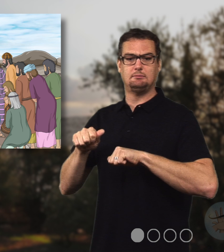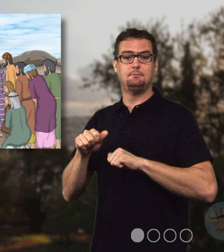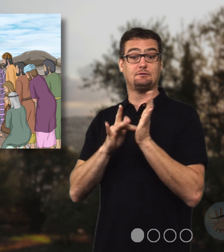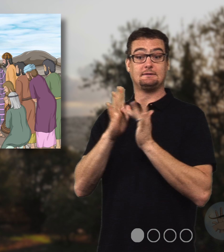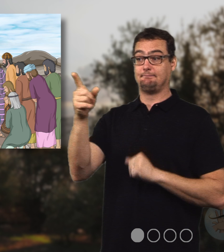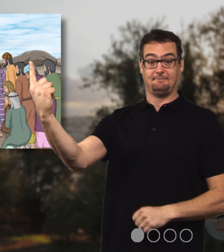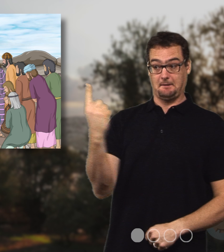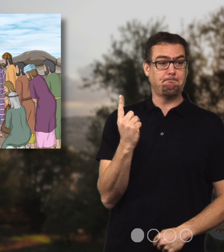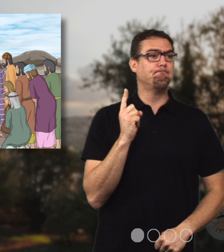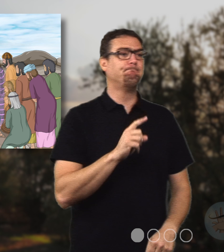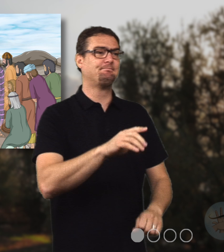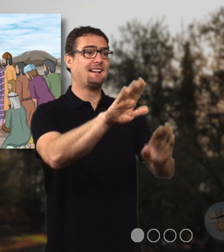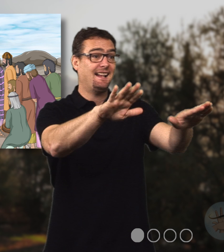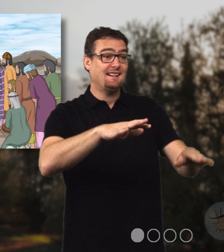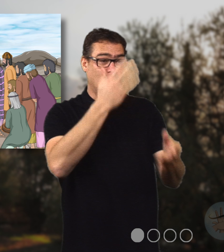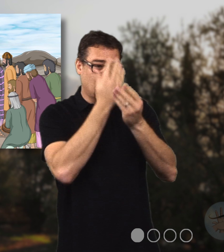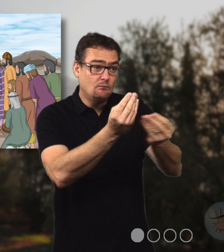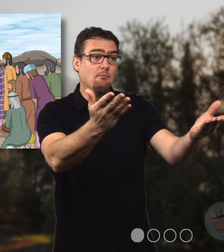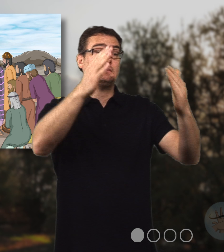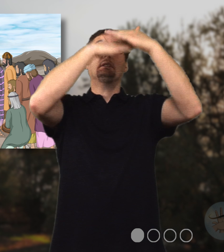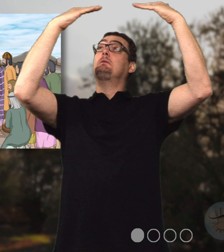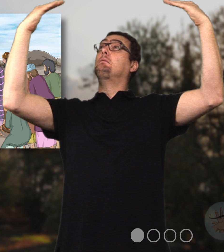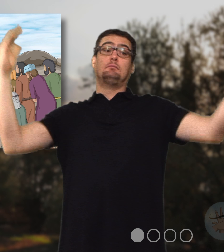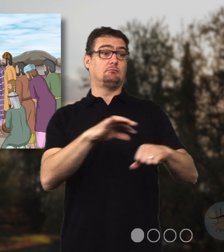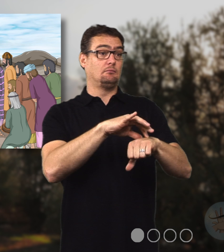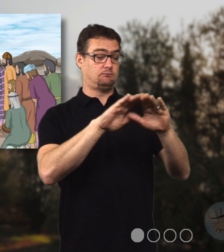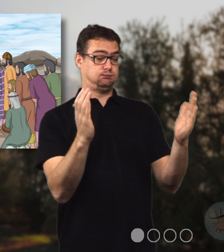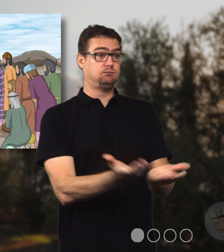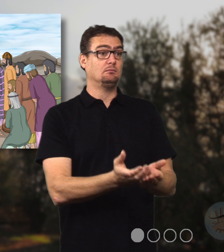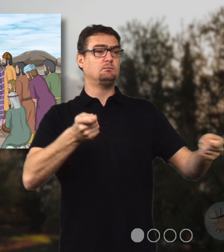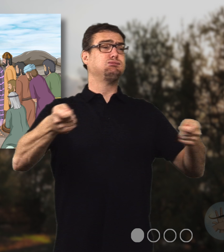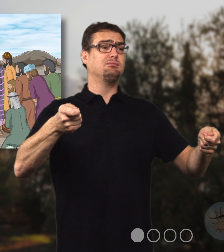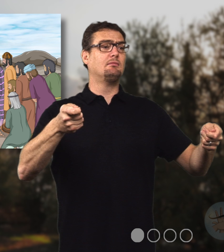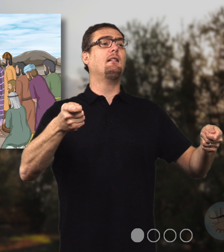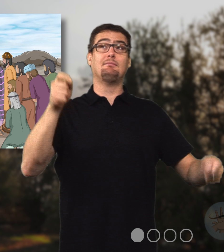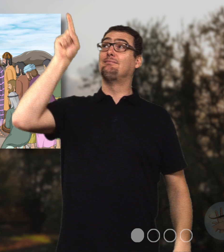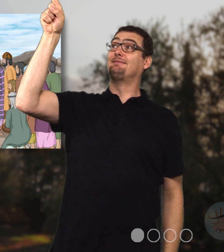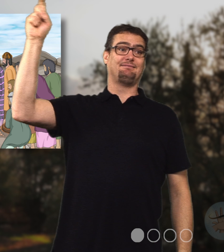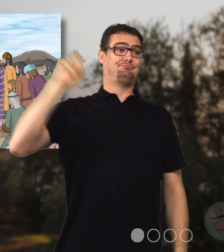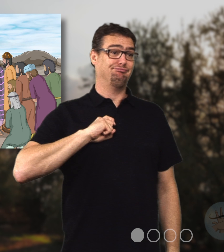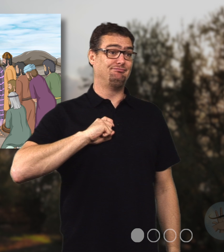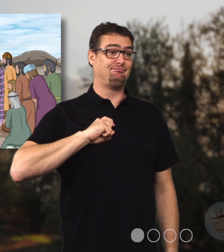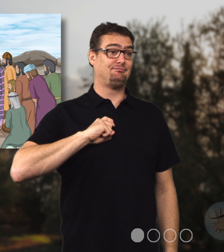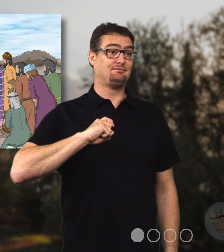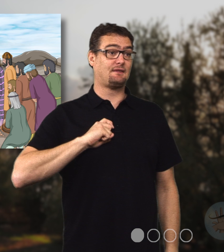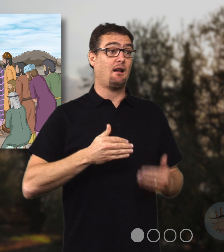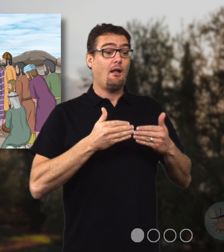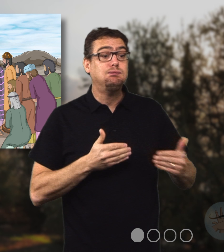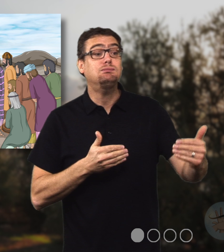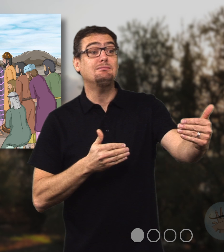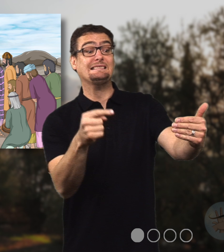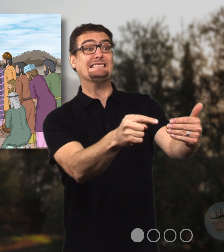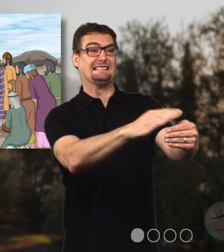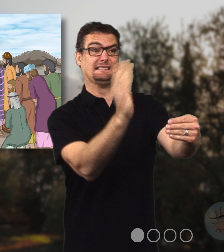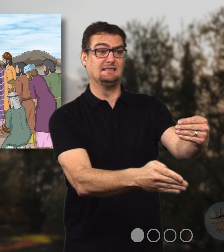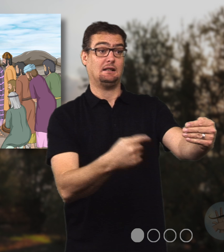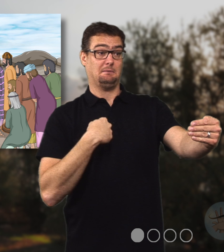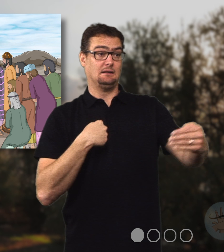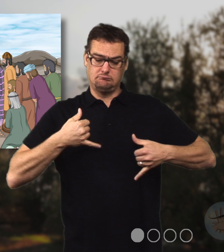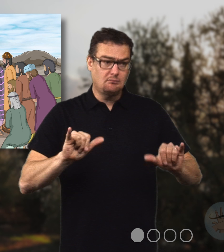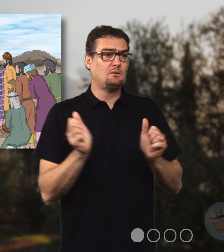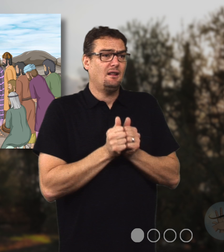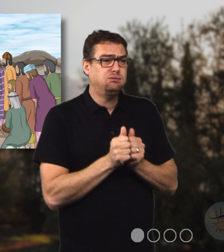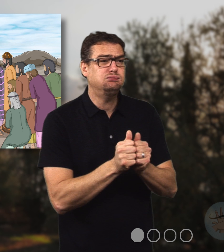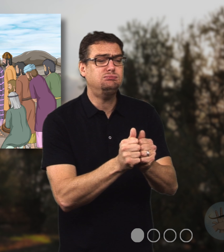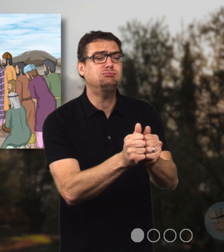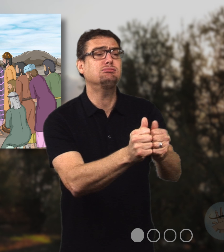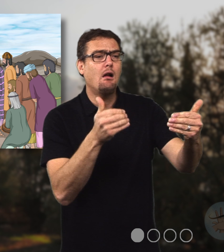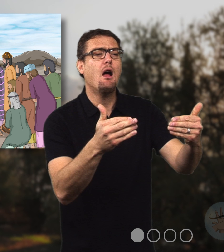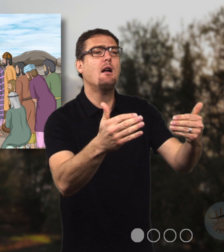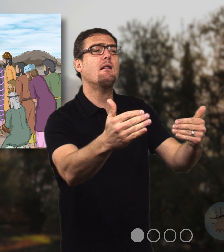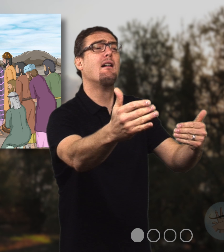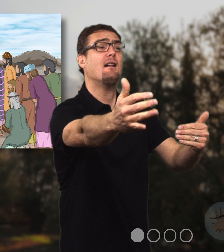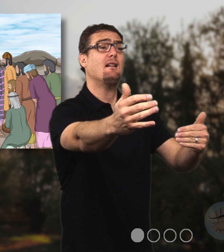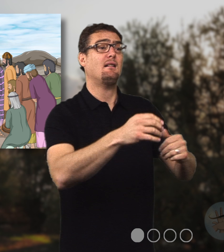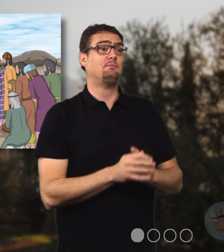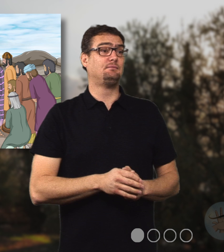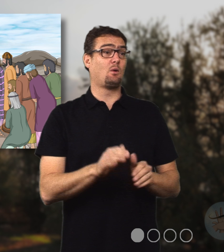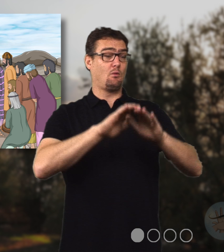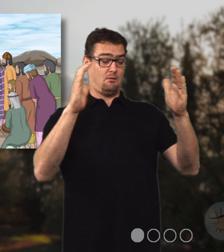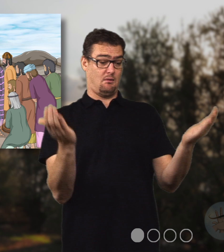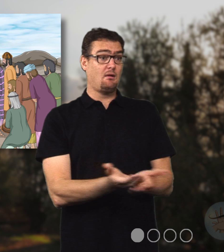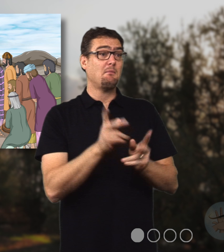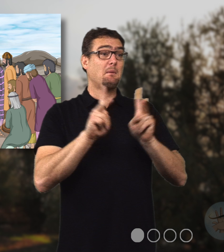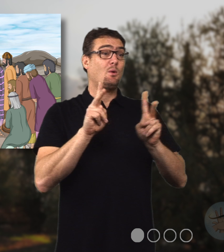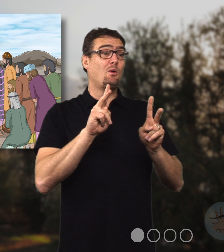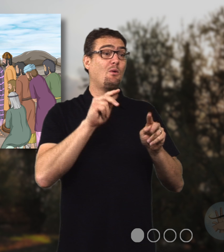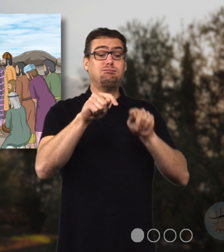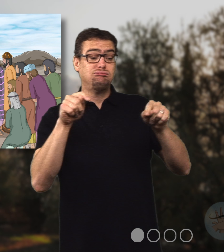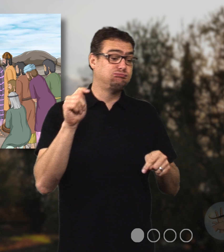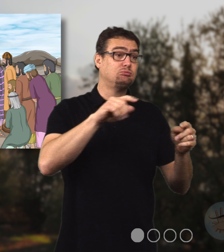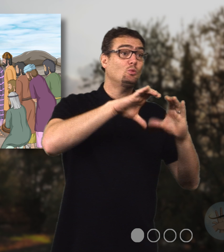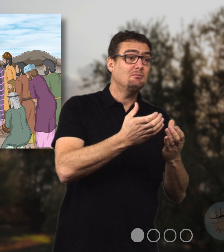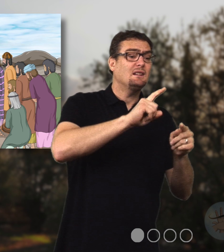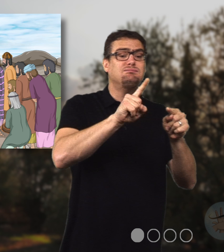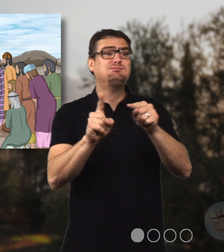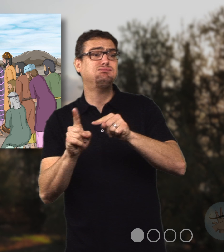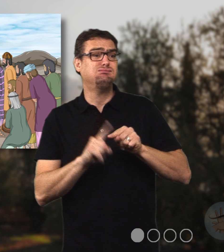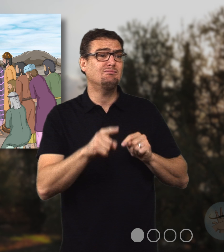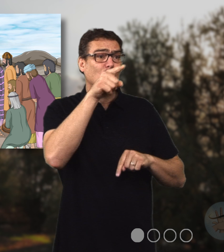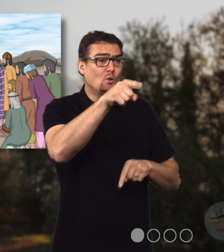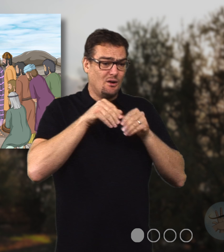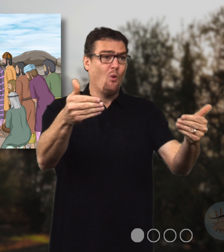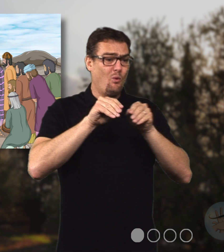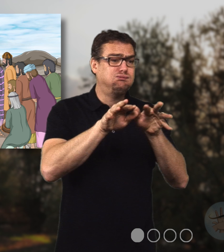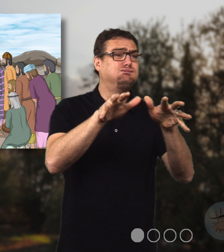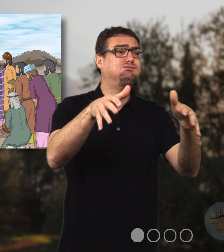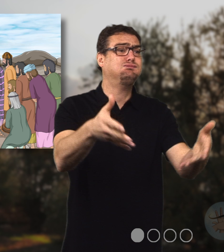Then Jesus came to them and said, “All authority in heaven and on earth has been given to Me.